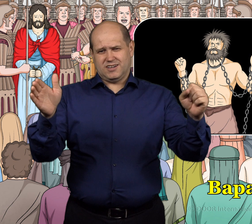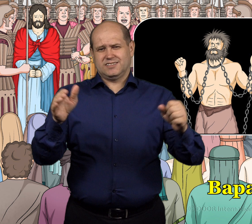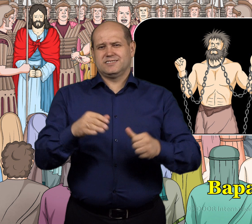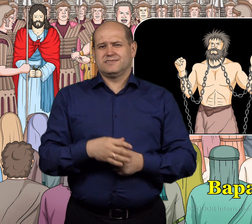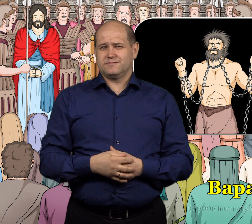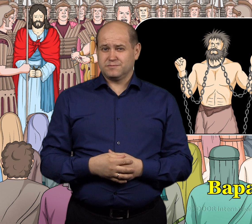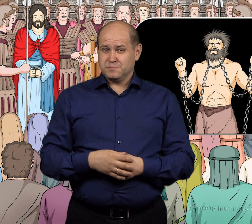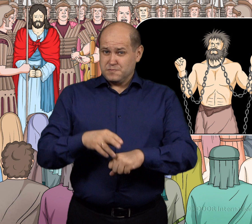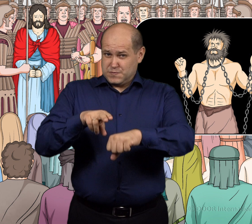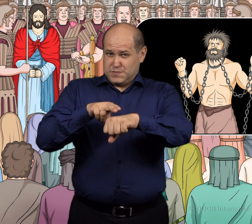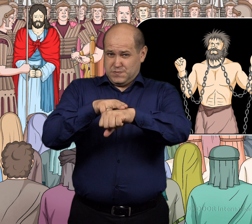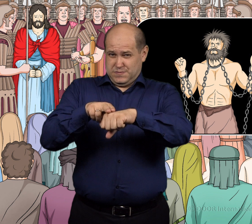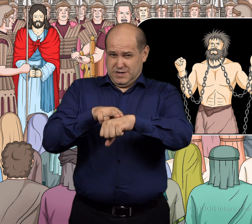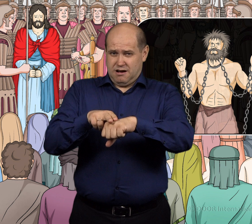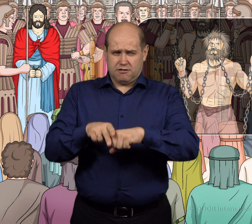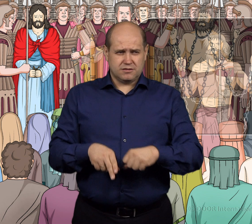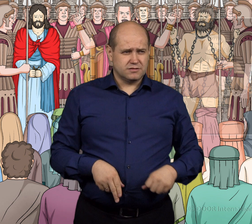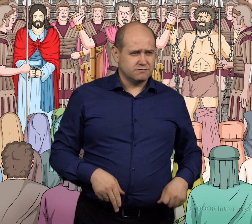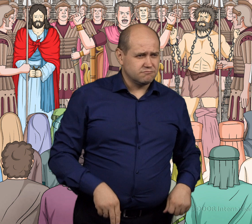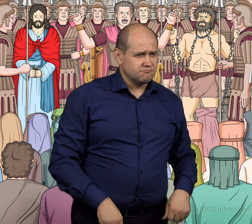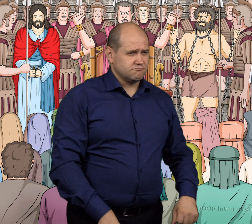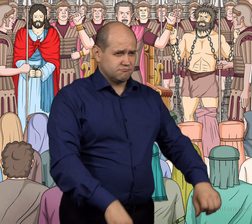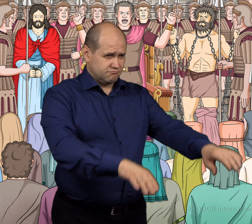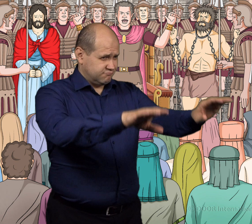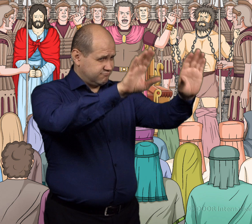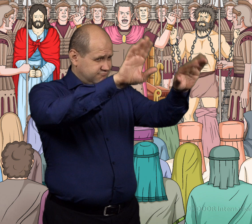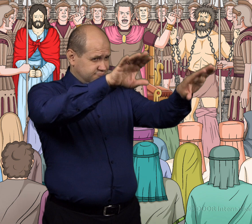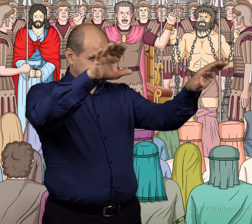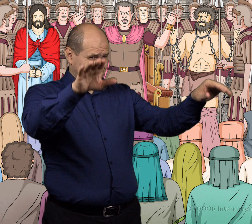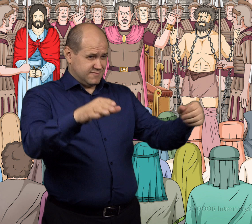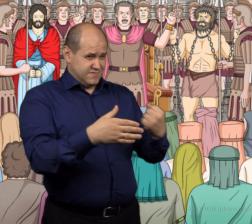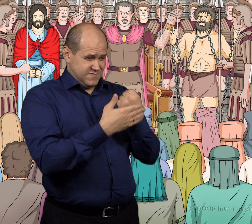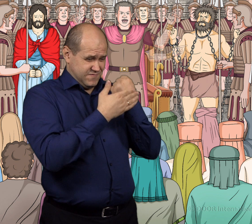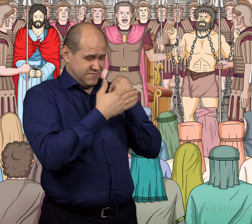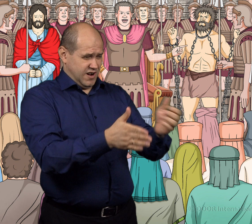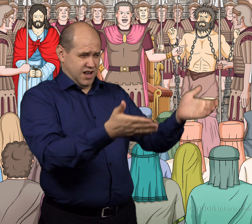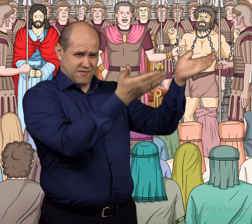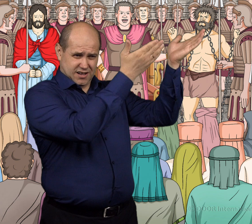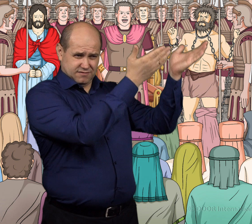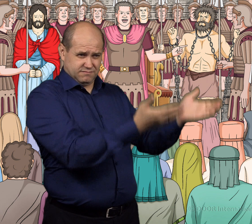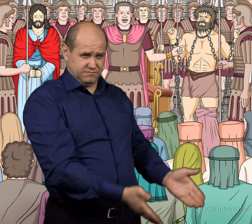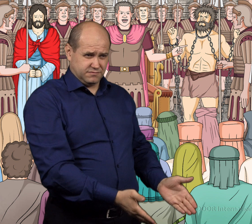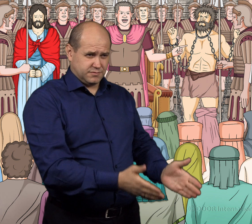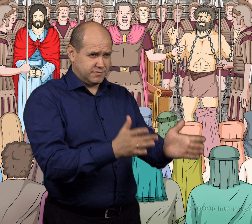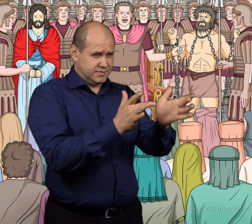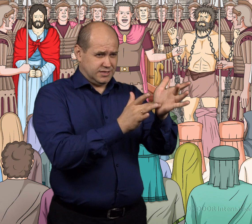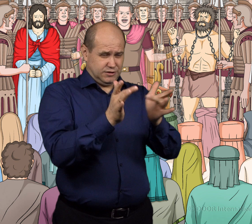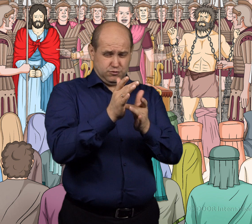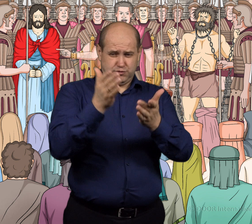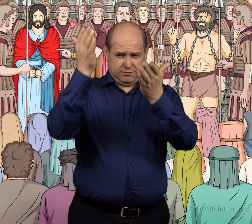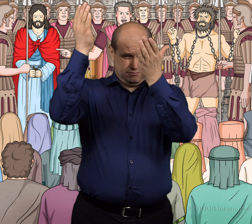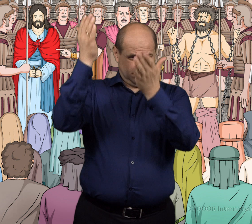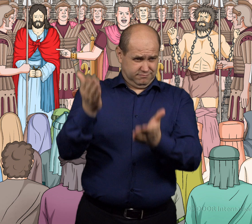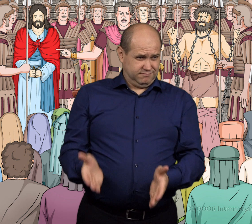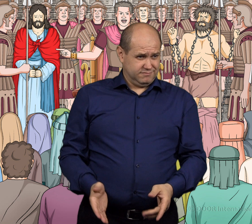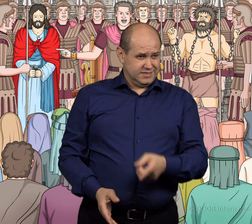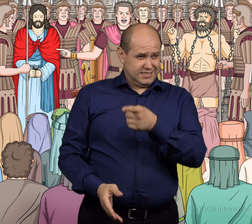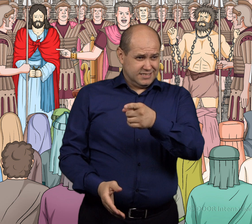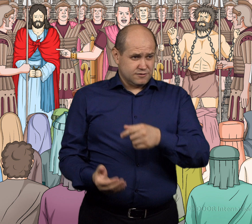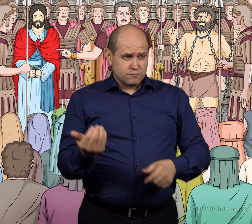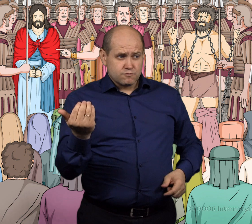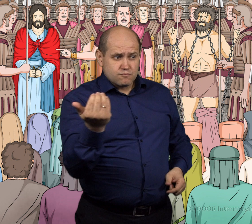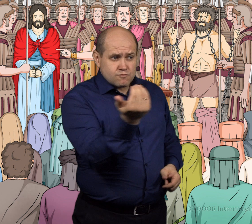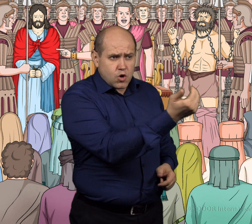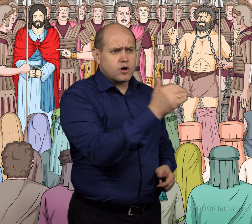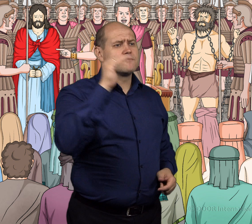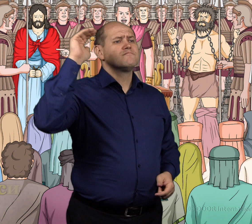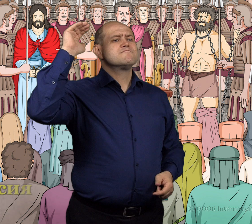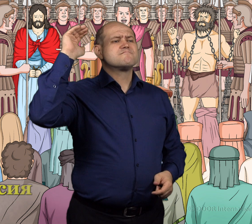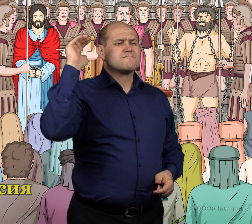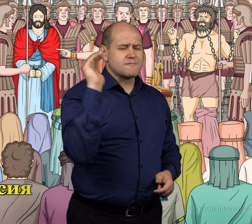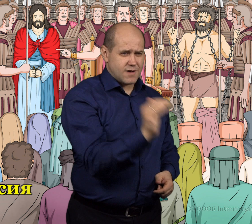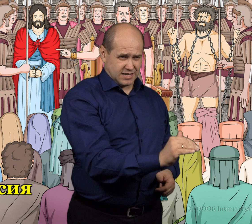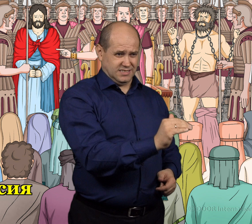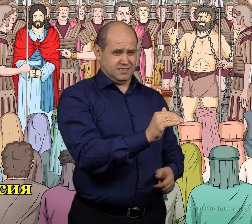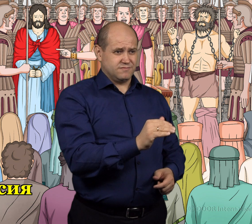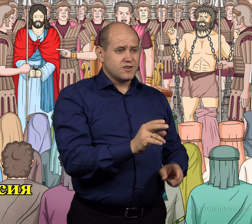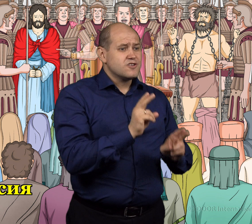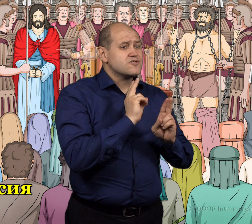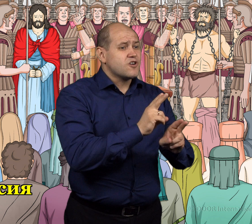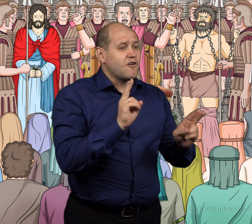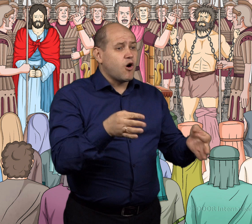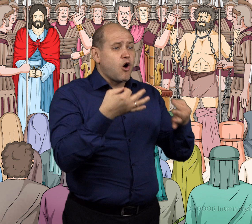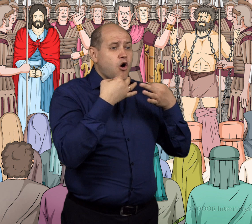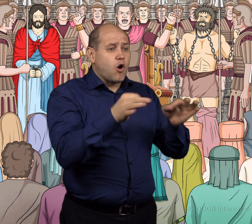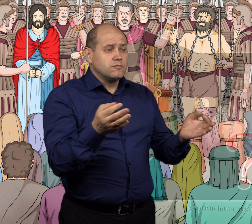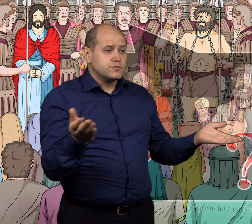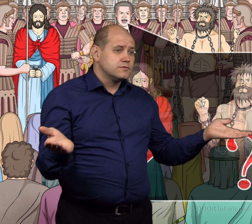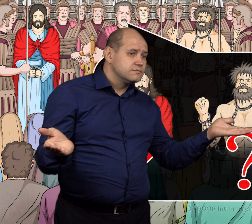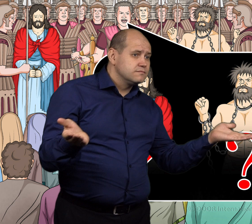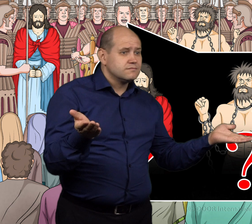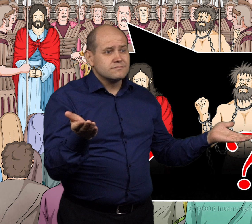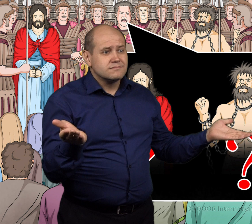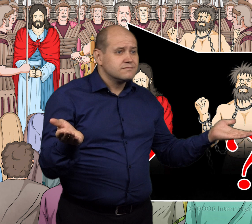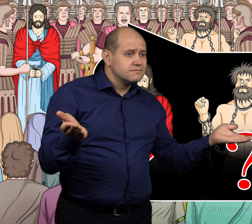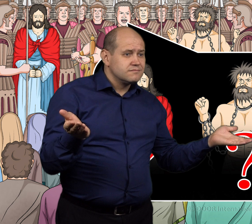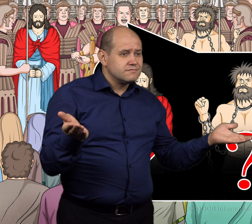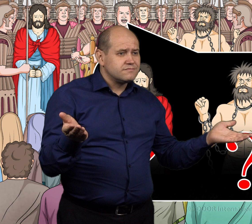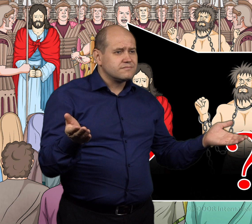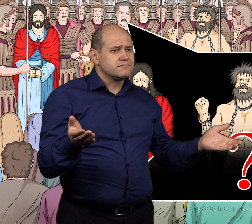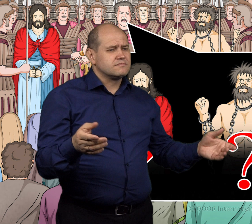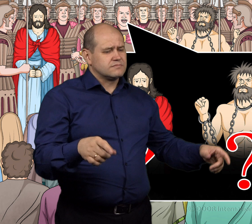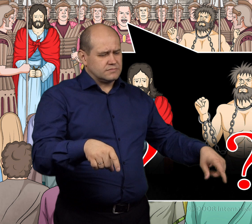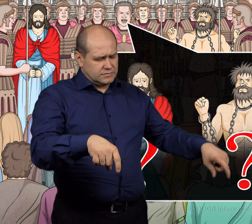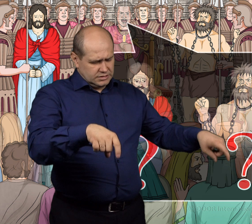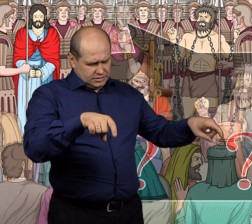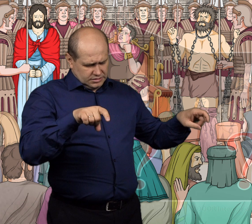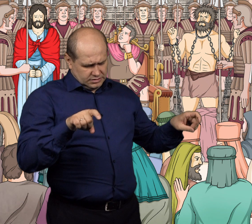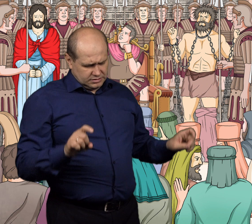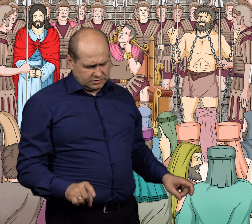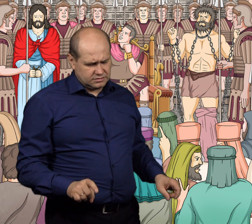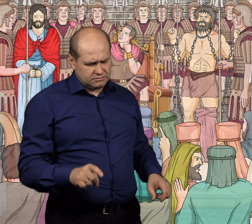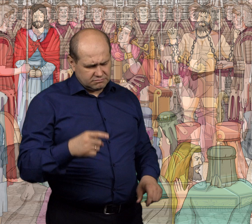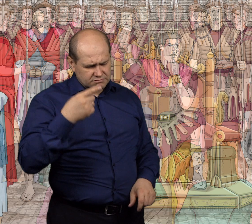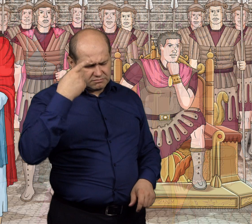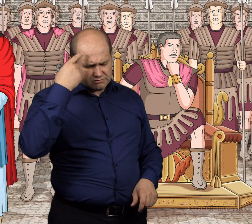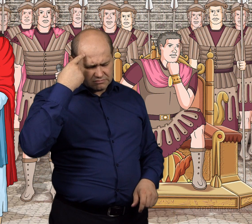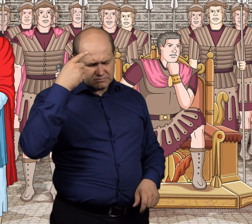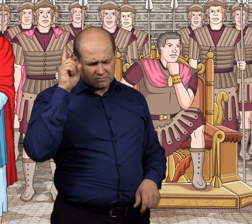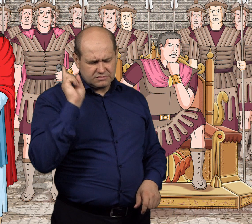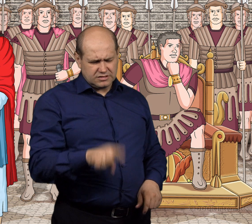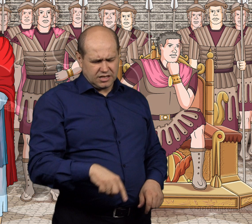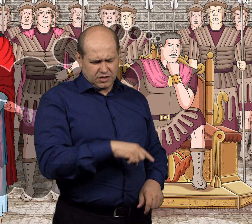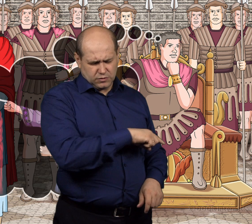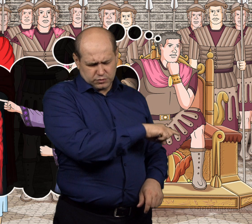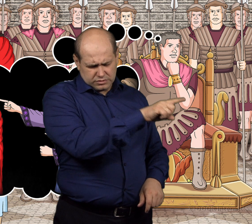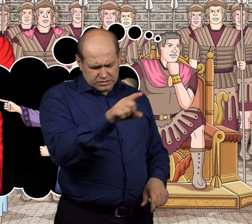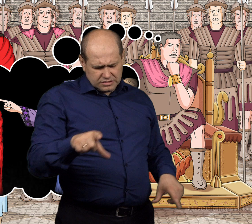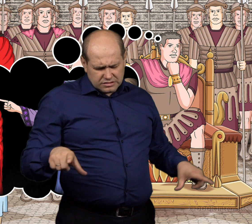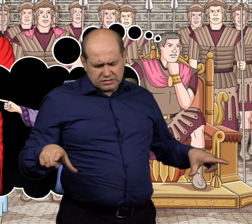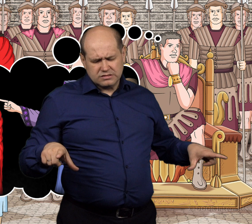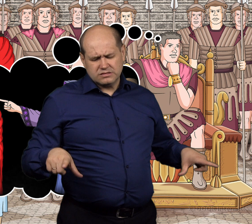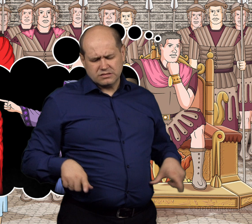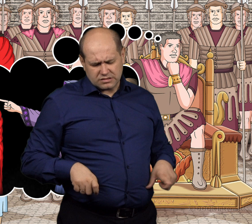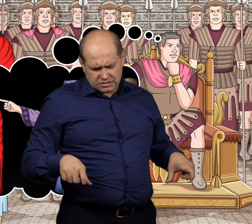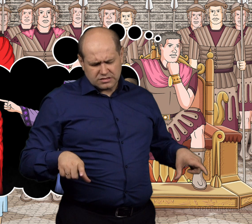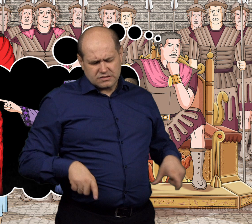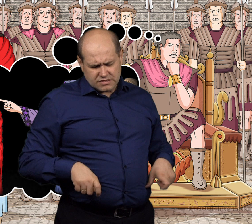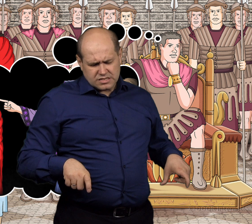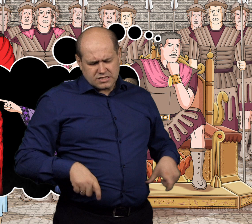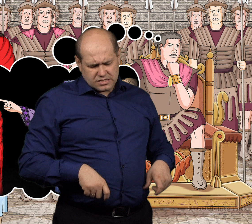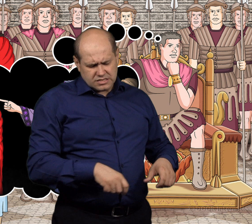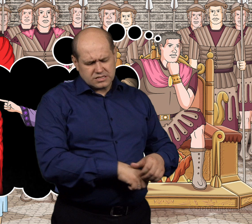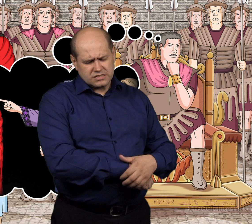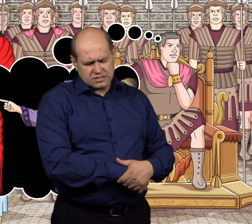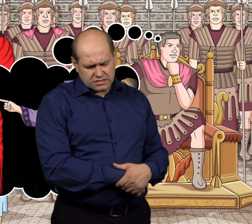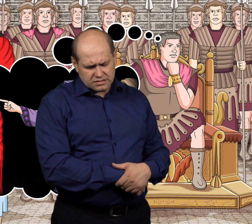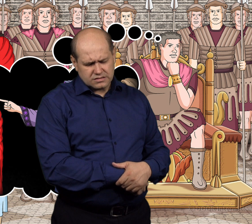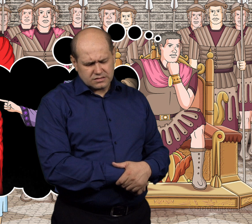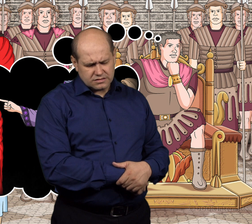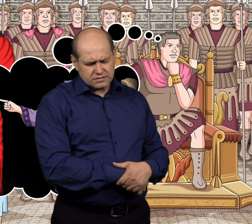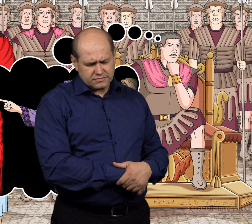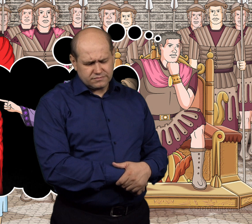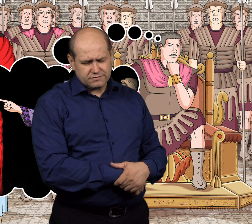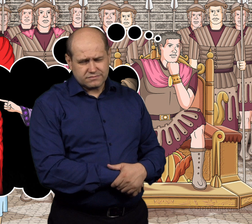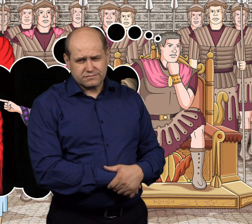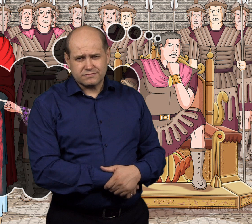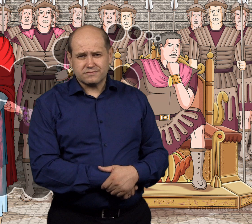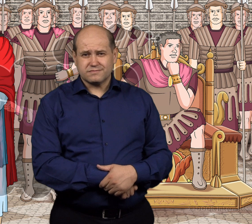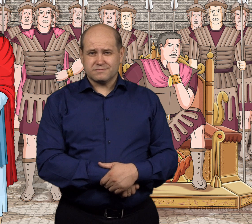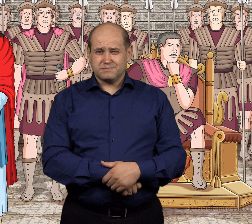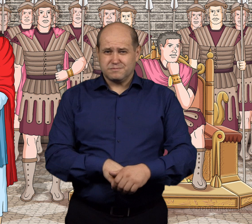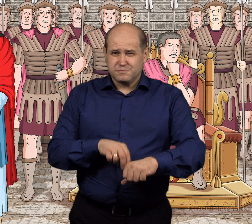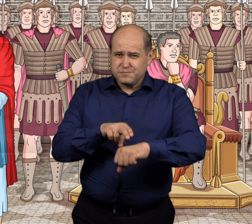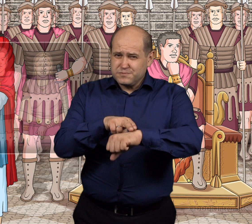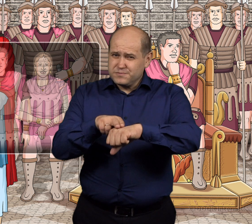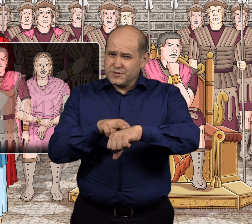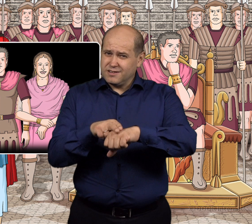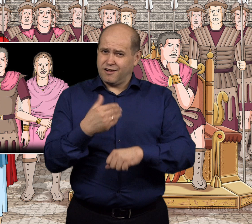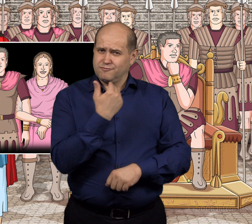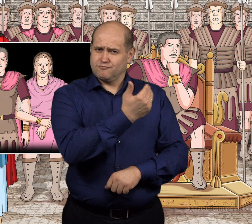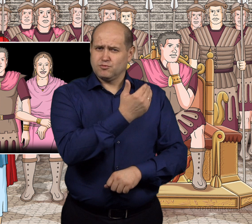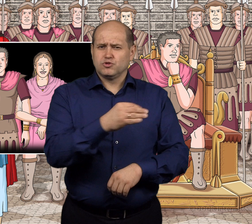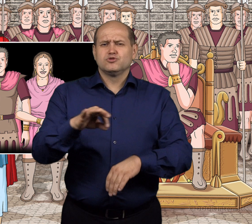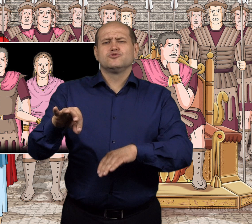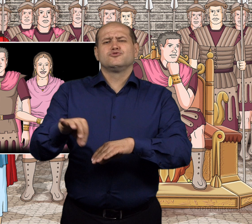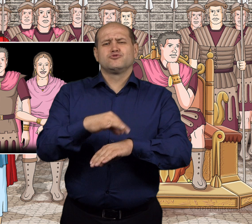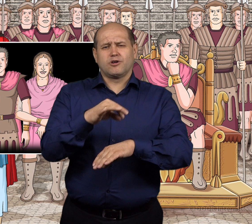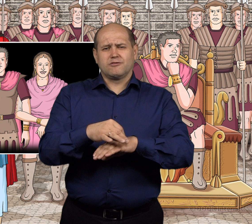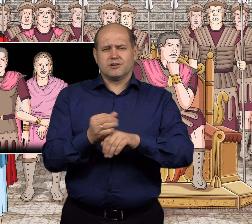So when the crowd had assembled, Pilate asked them, “Which one do you want me to release to you: Barabbas, or Jesus who is called Christ?” For he knew it was out of envy that they had handed Jesus over to him.